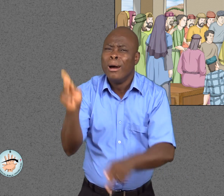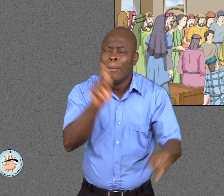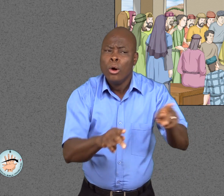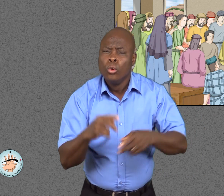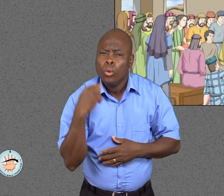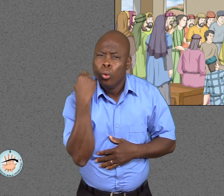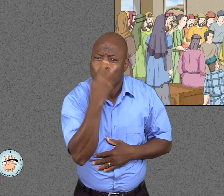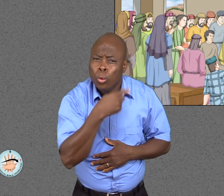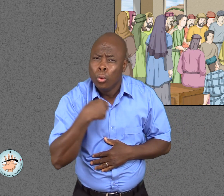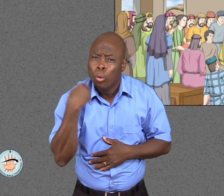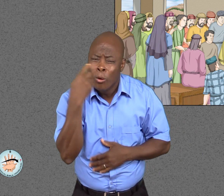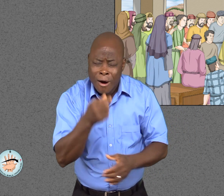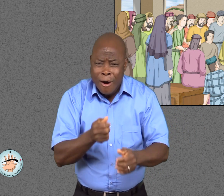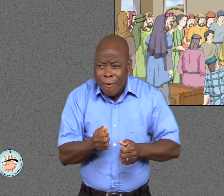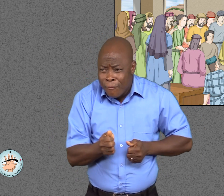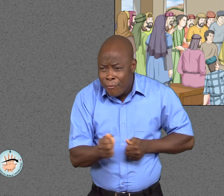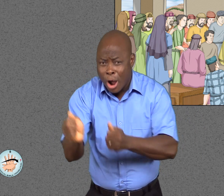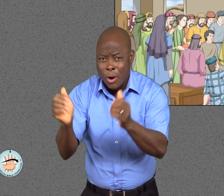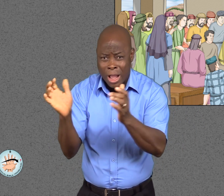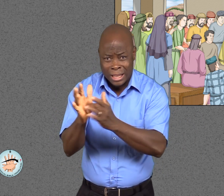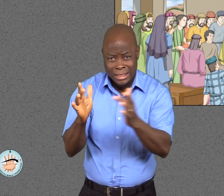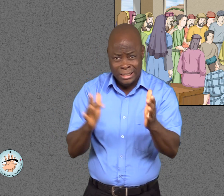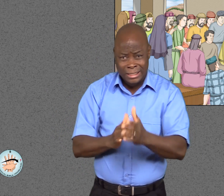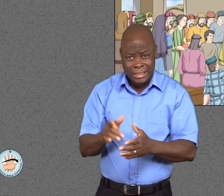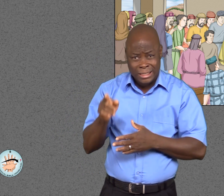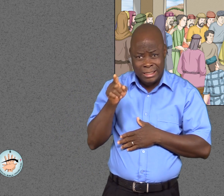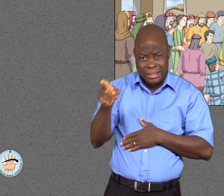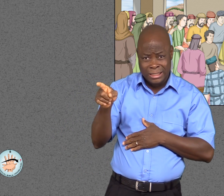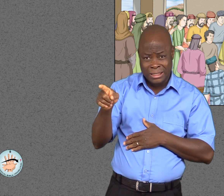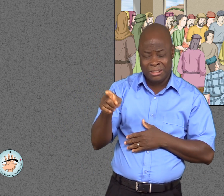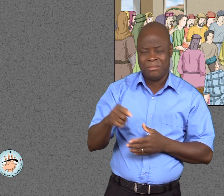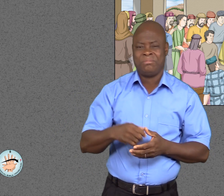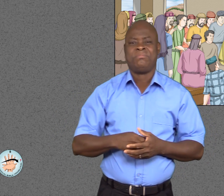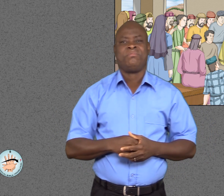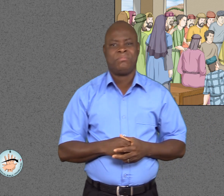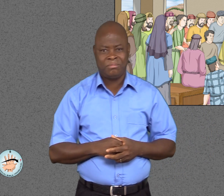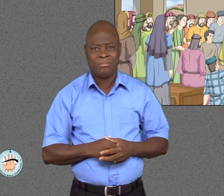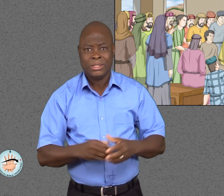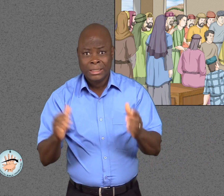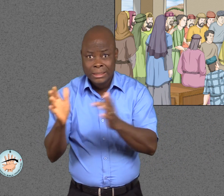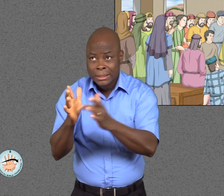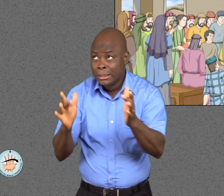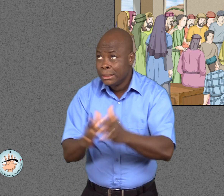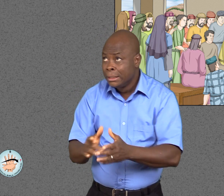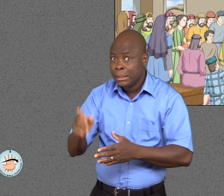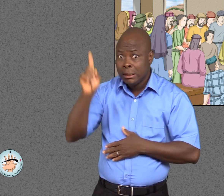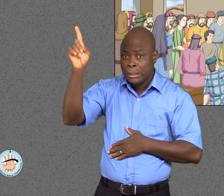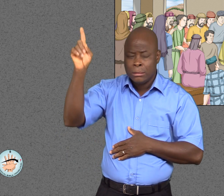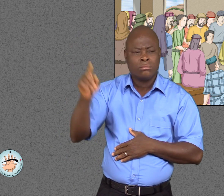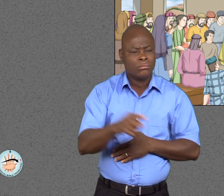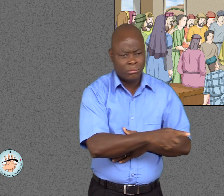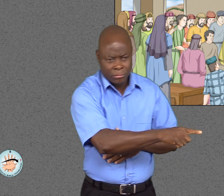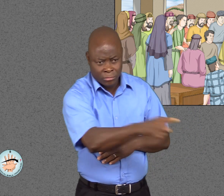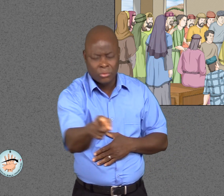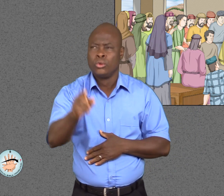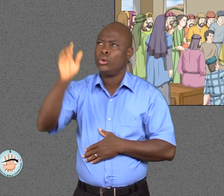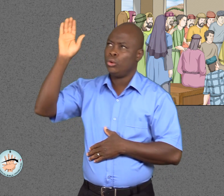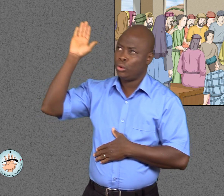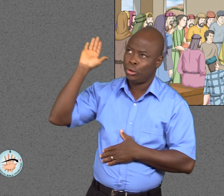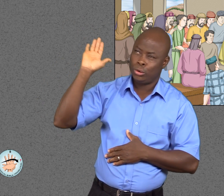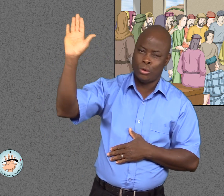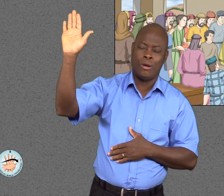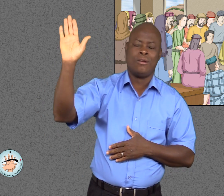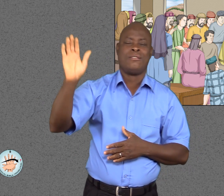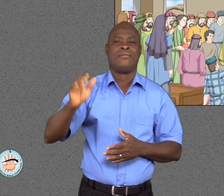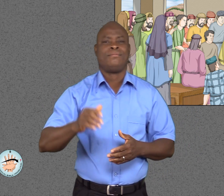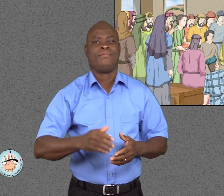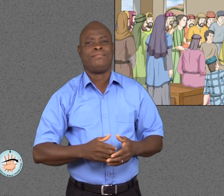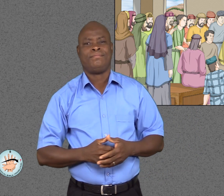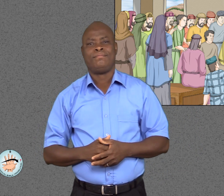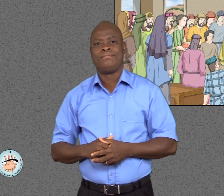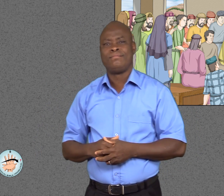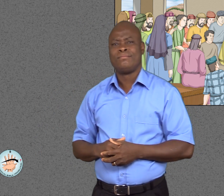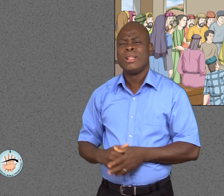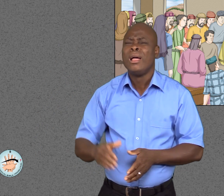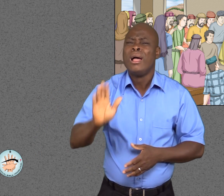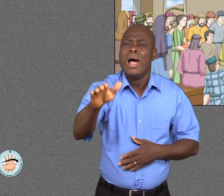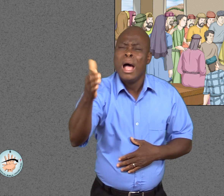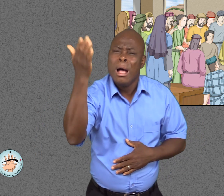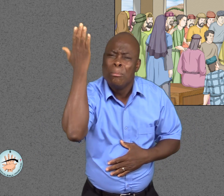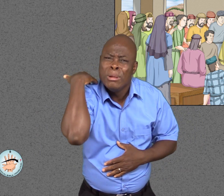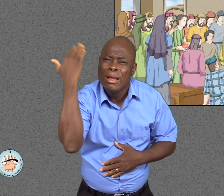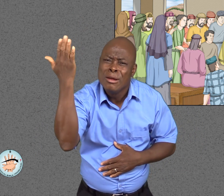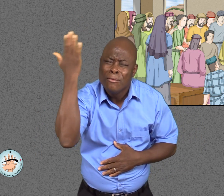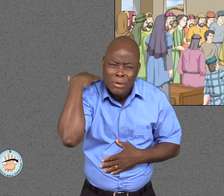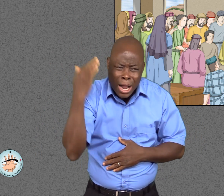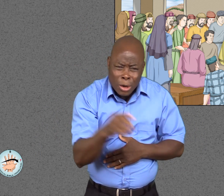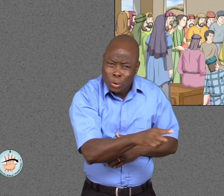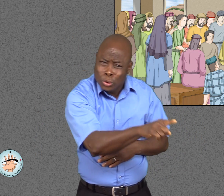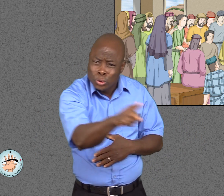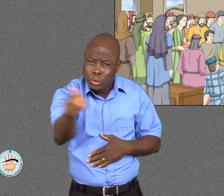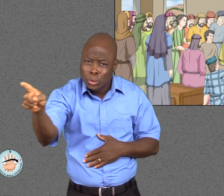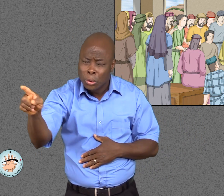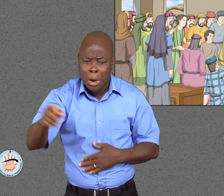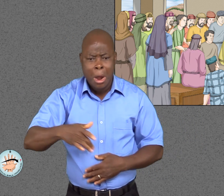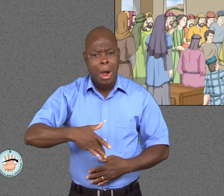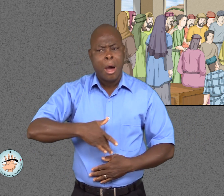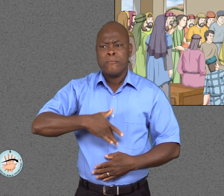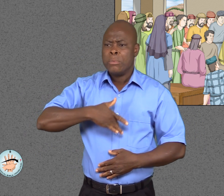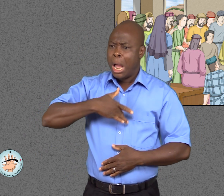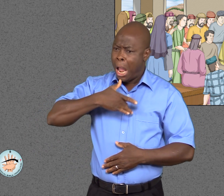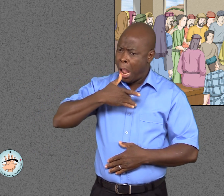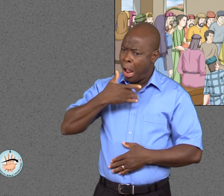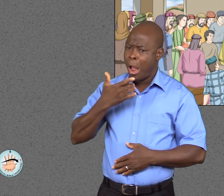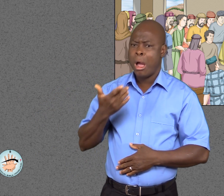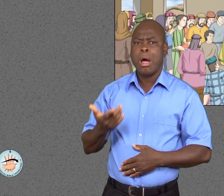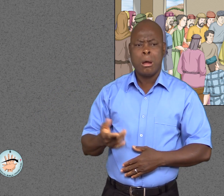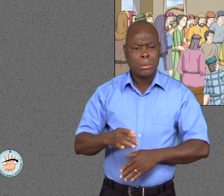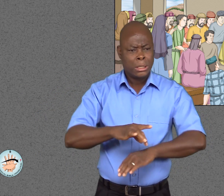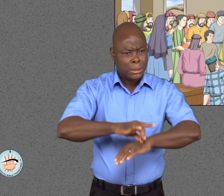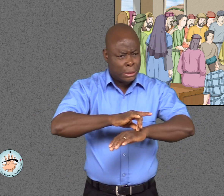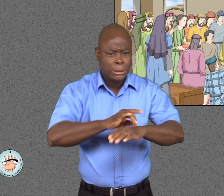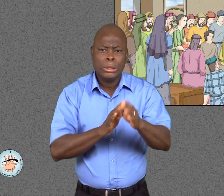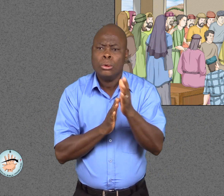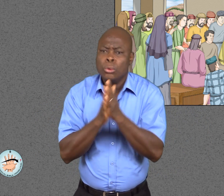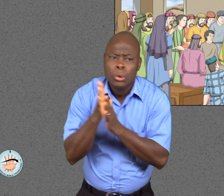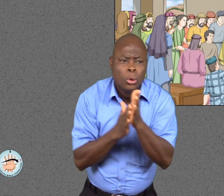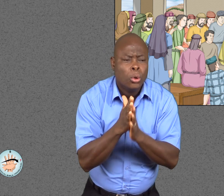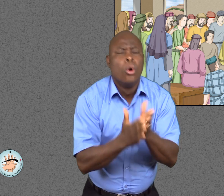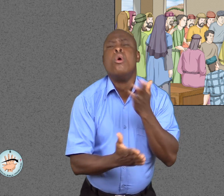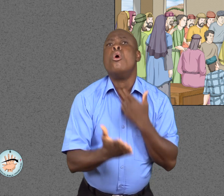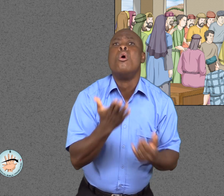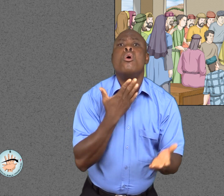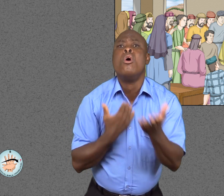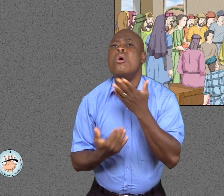Against such things there is no law.